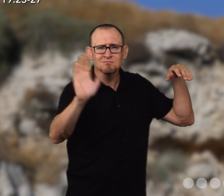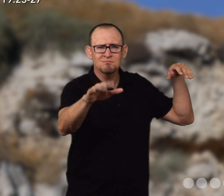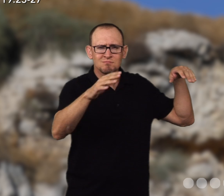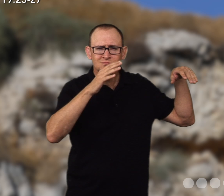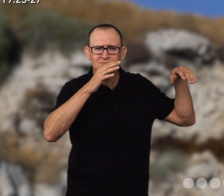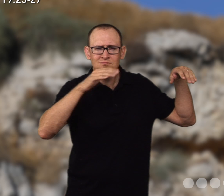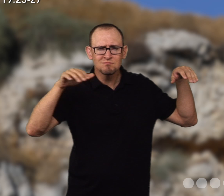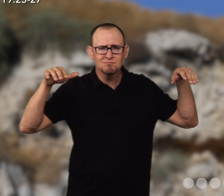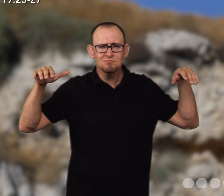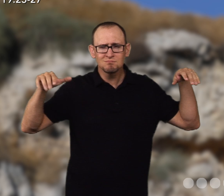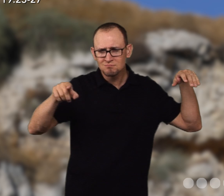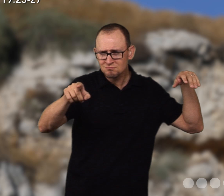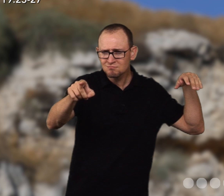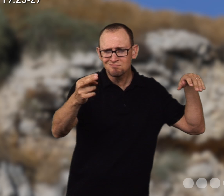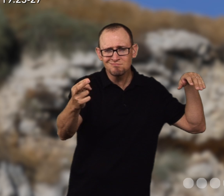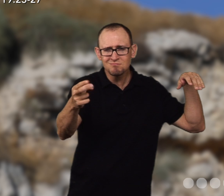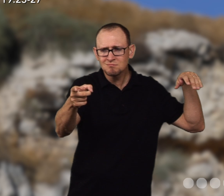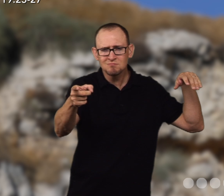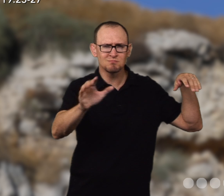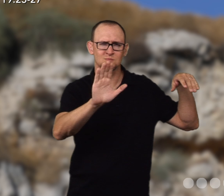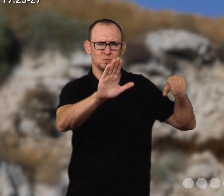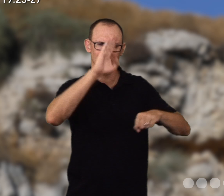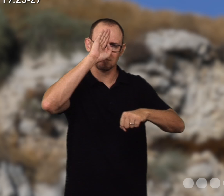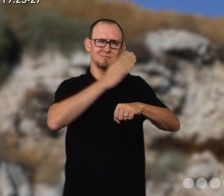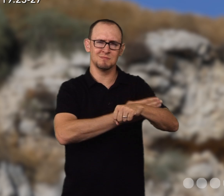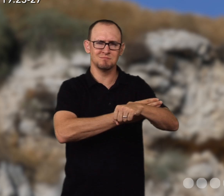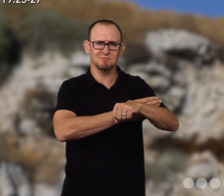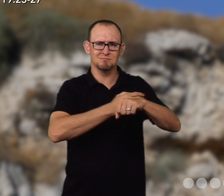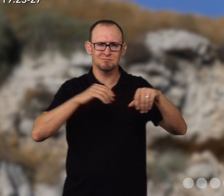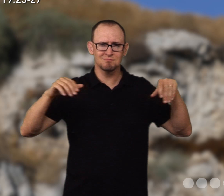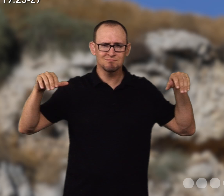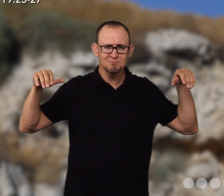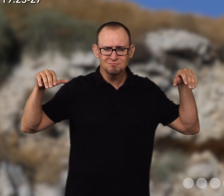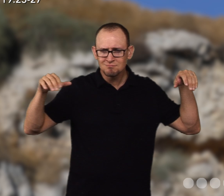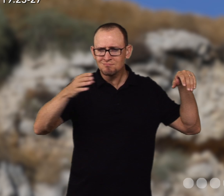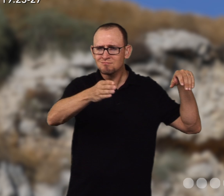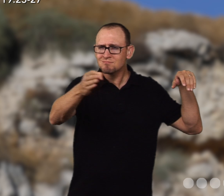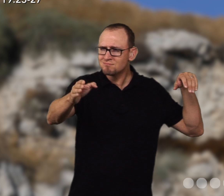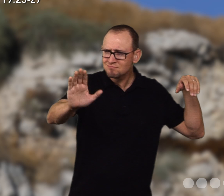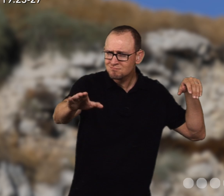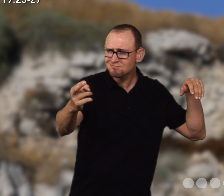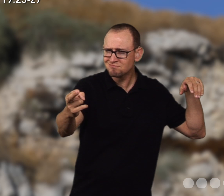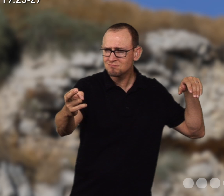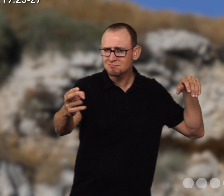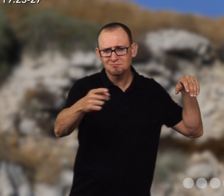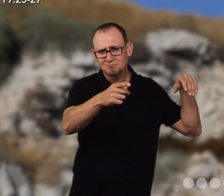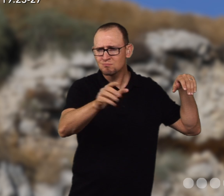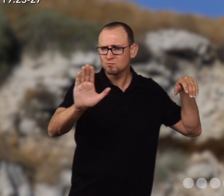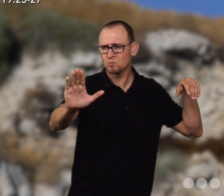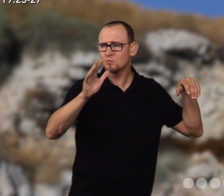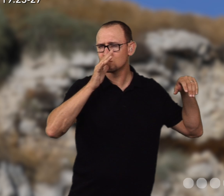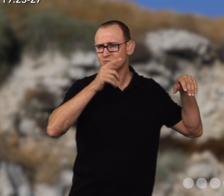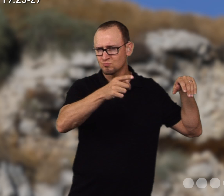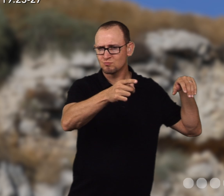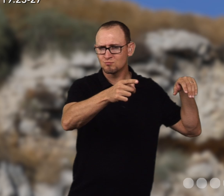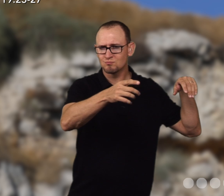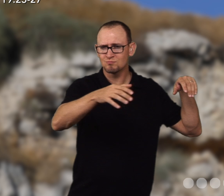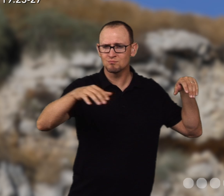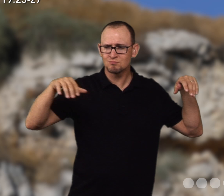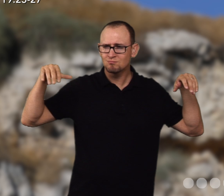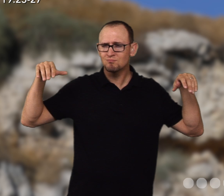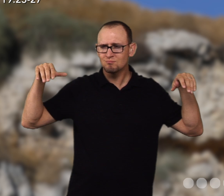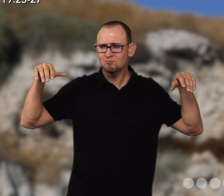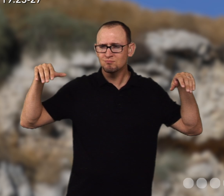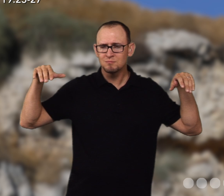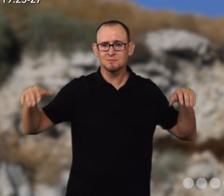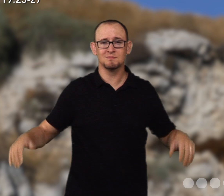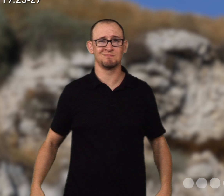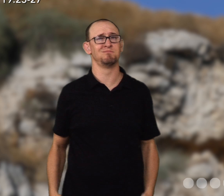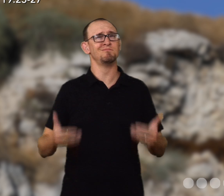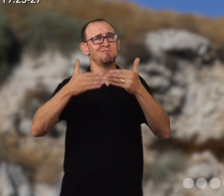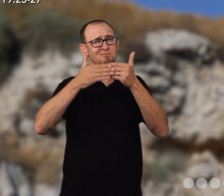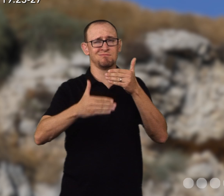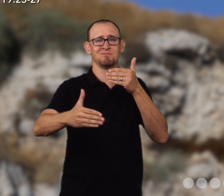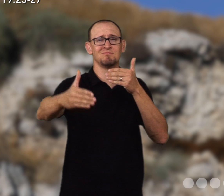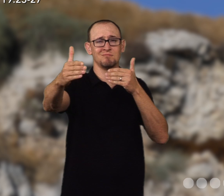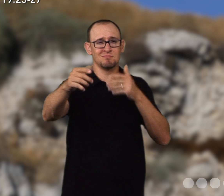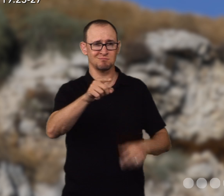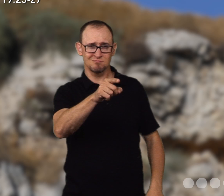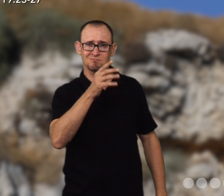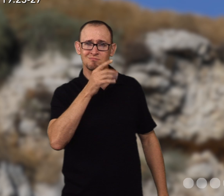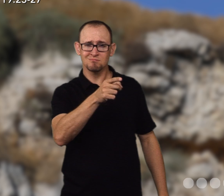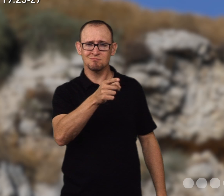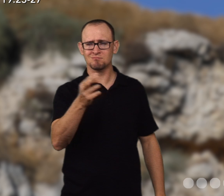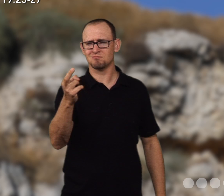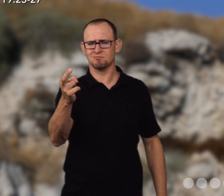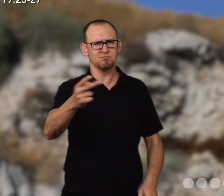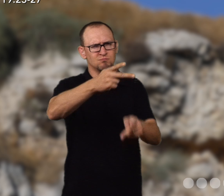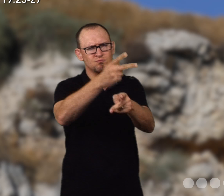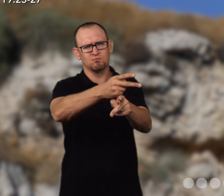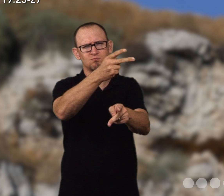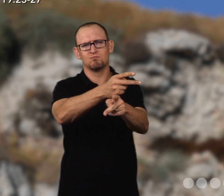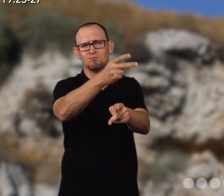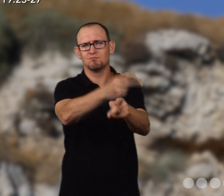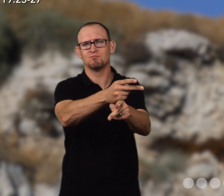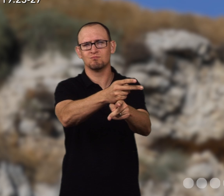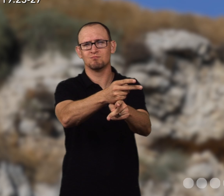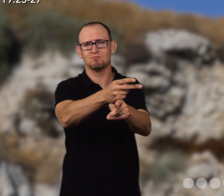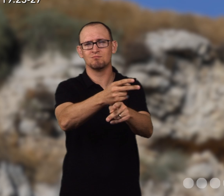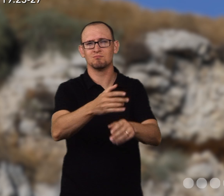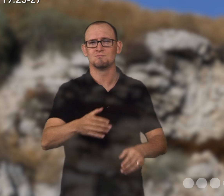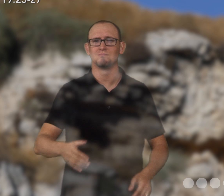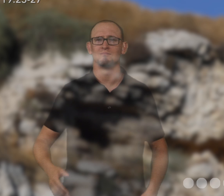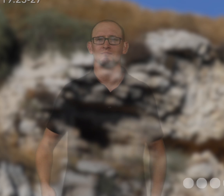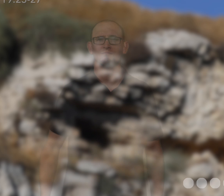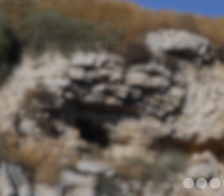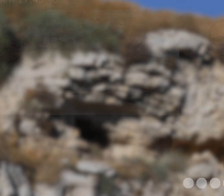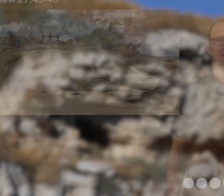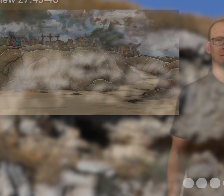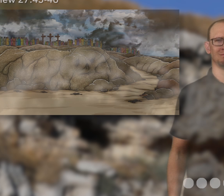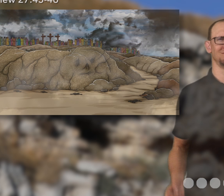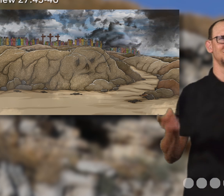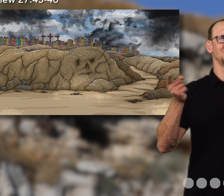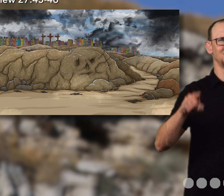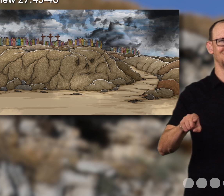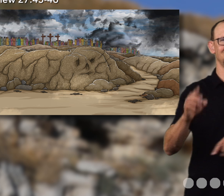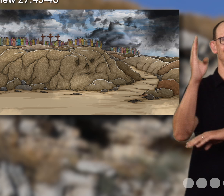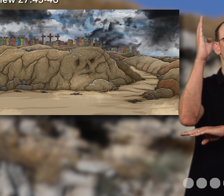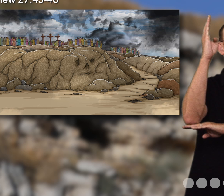Then He said to the disciple, “Here is your mother.” So from that hour, this disciple took her into his home.